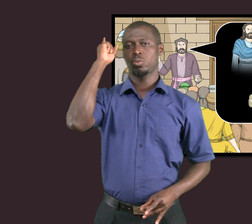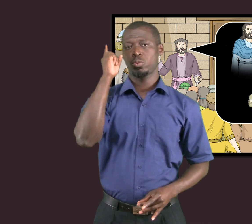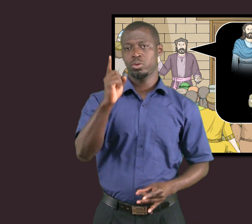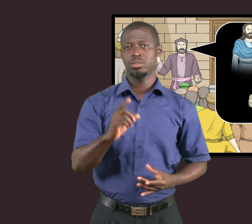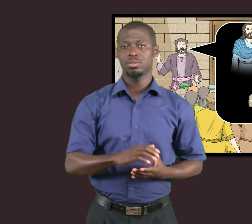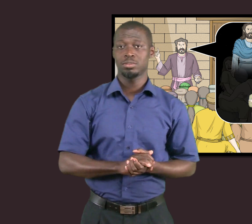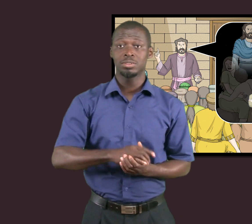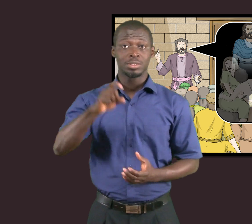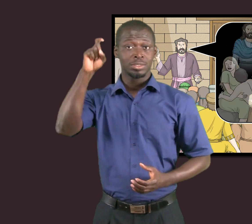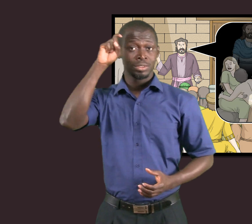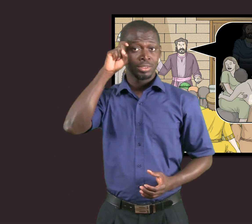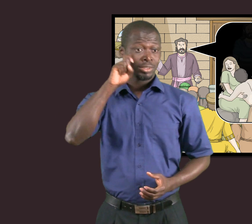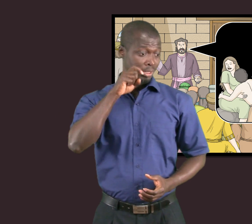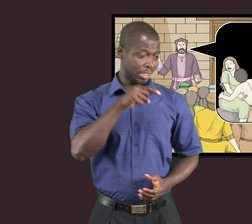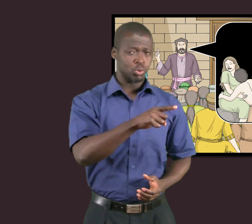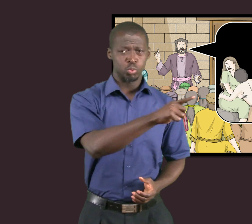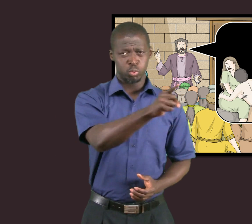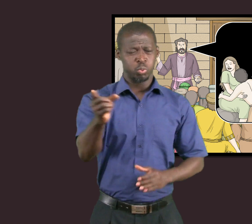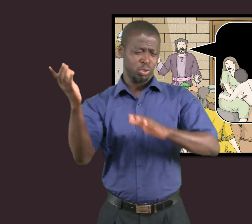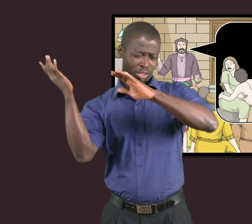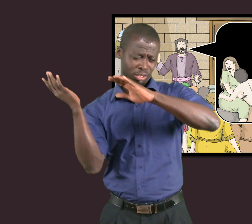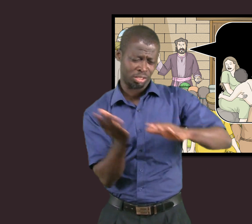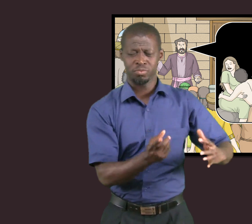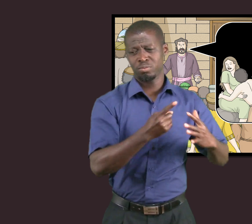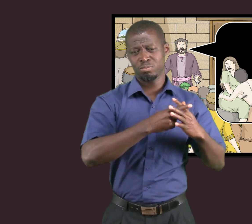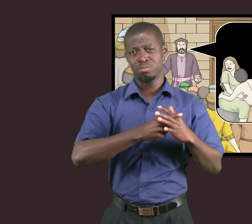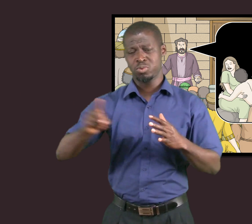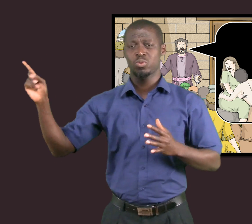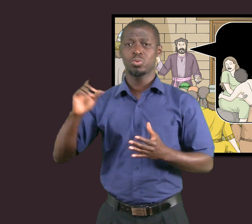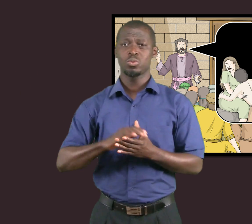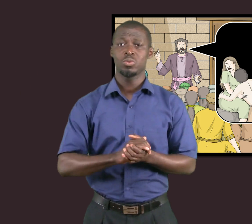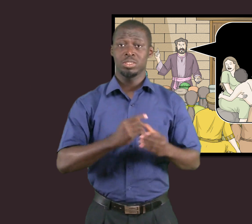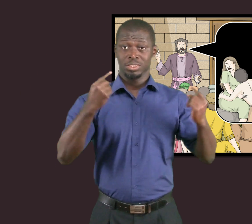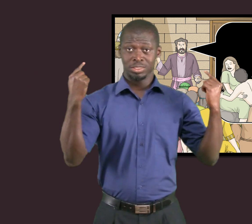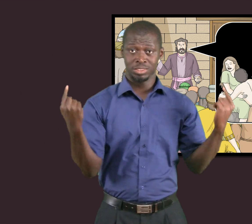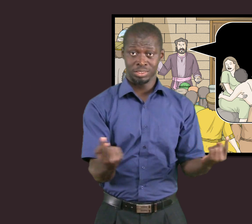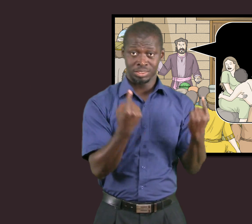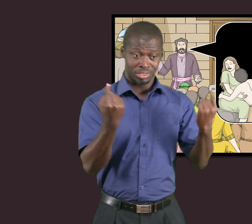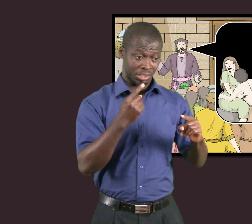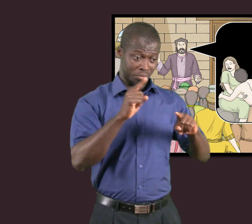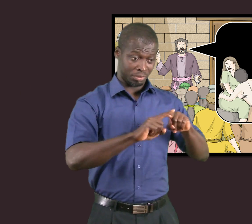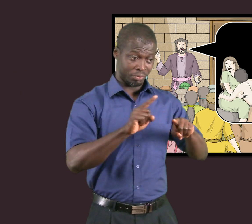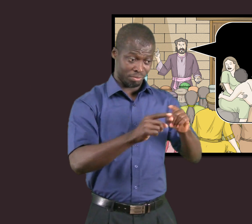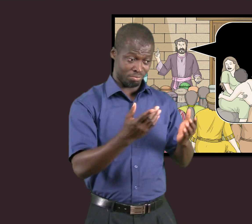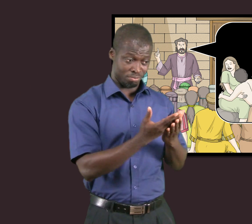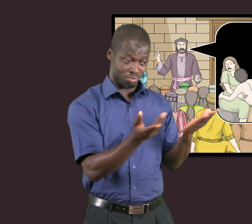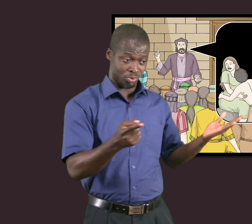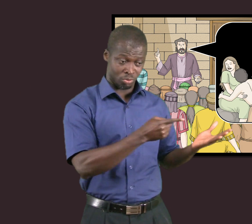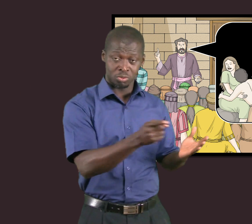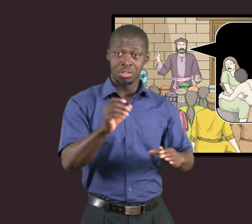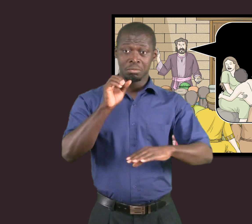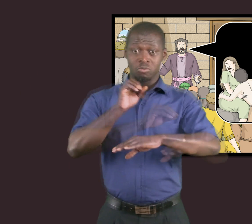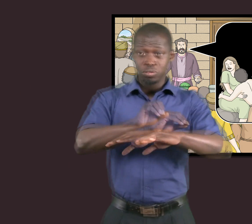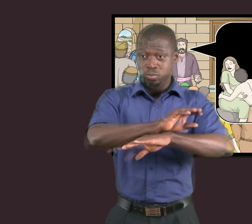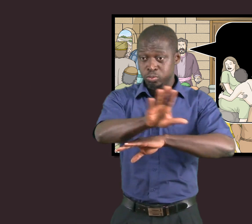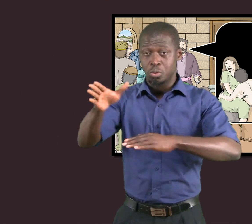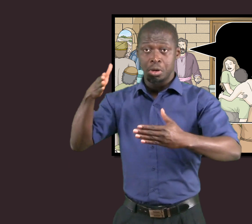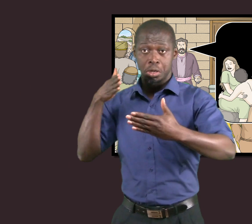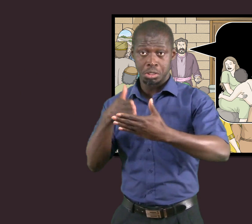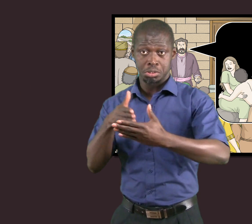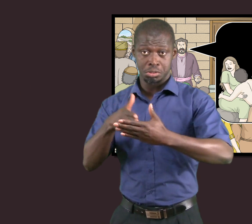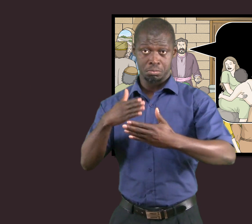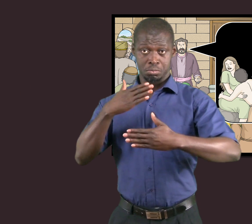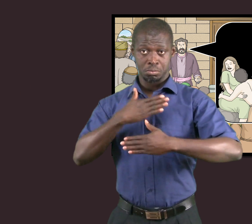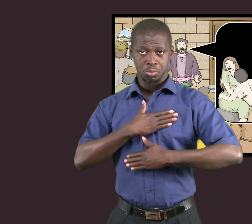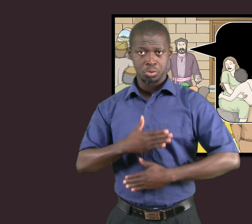Flee from sexual immorality.